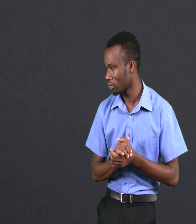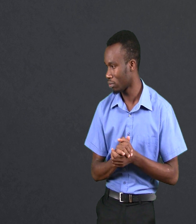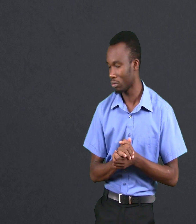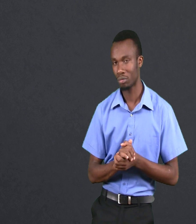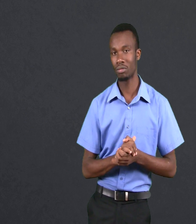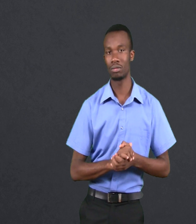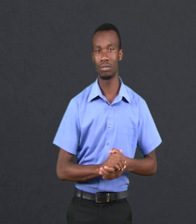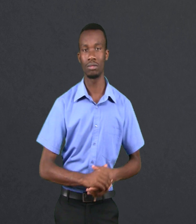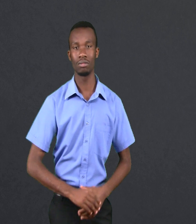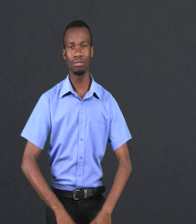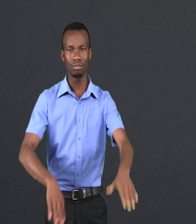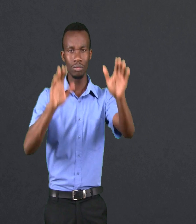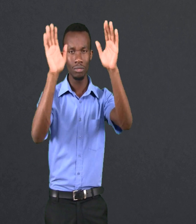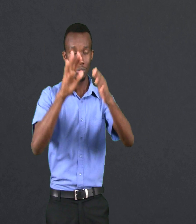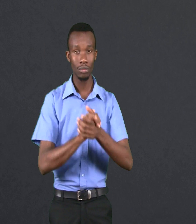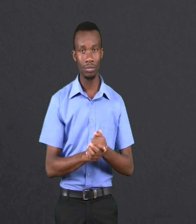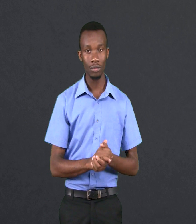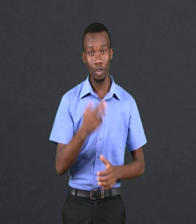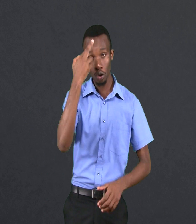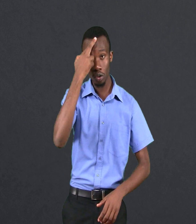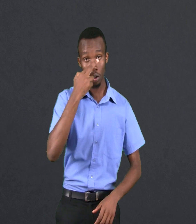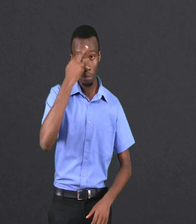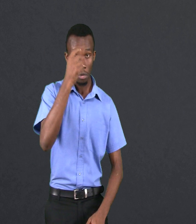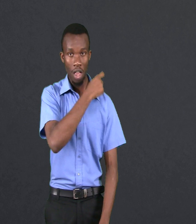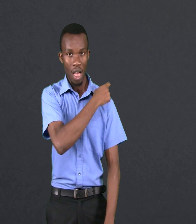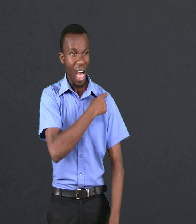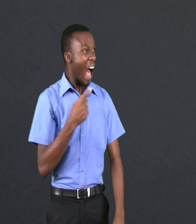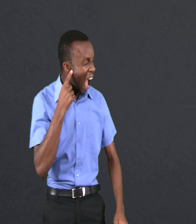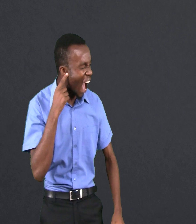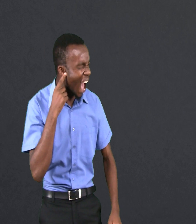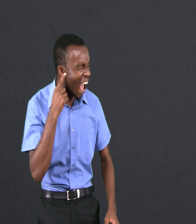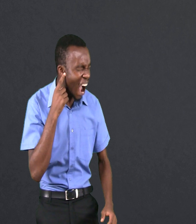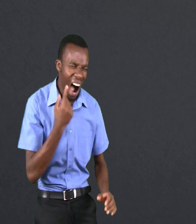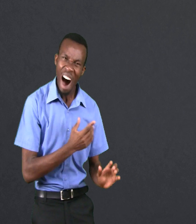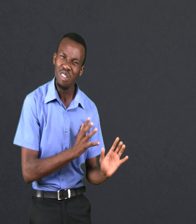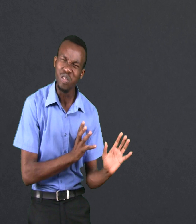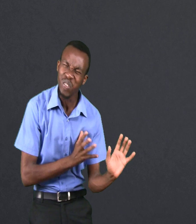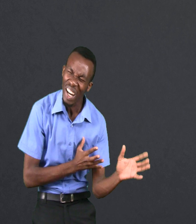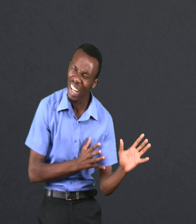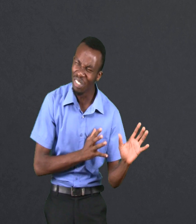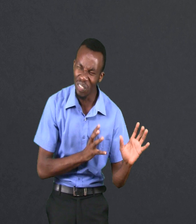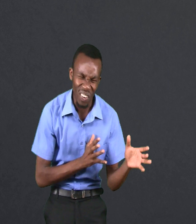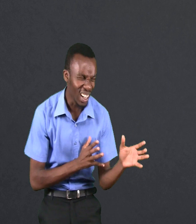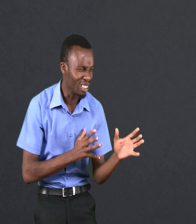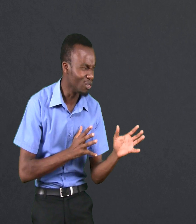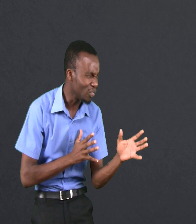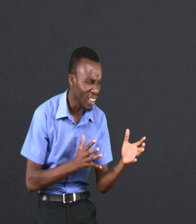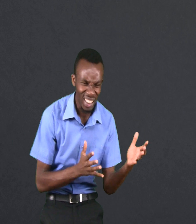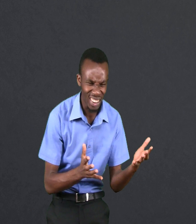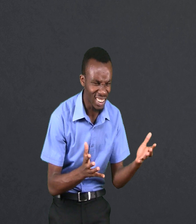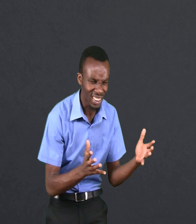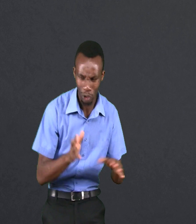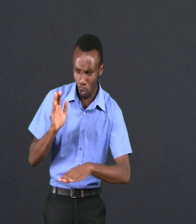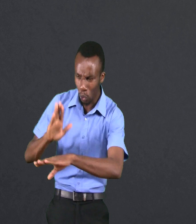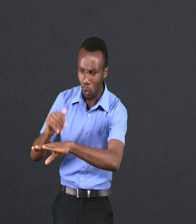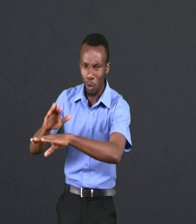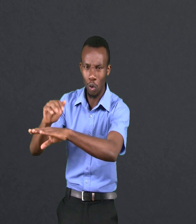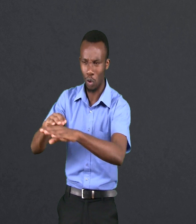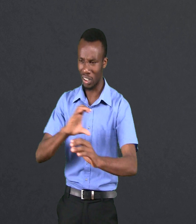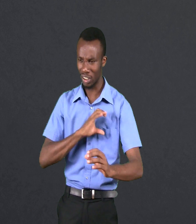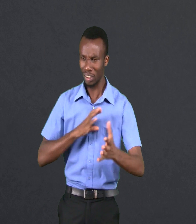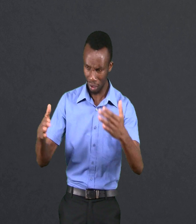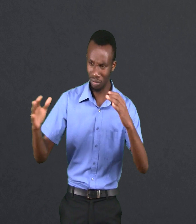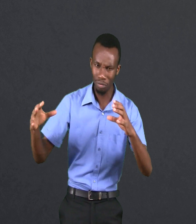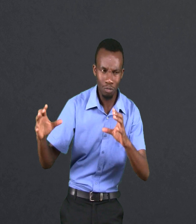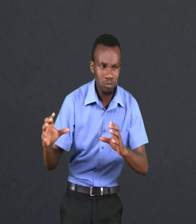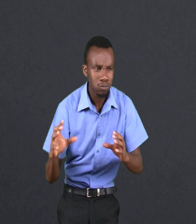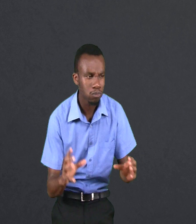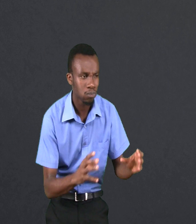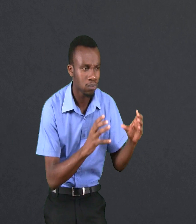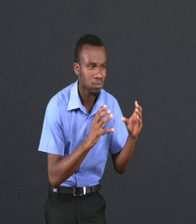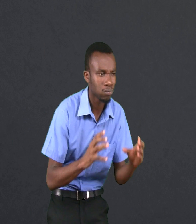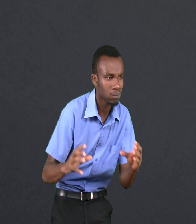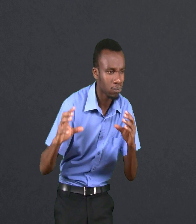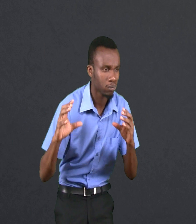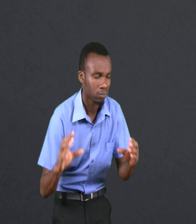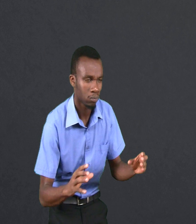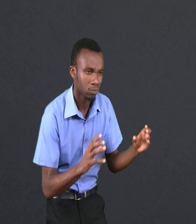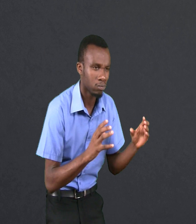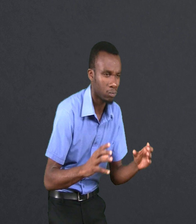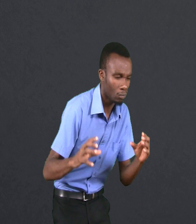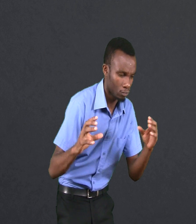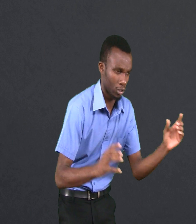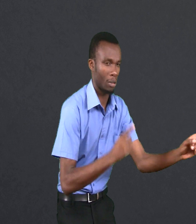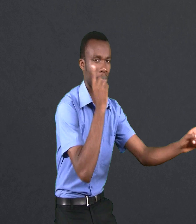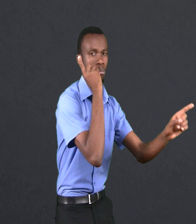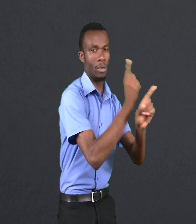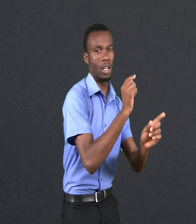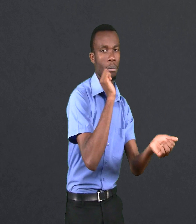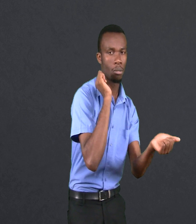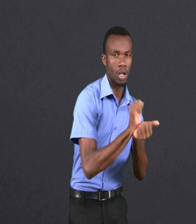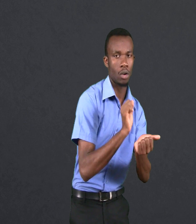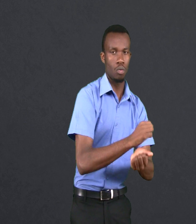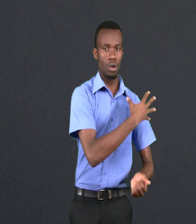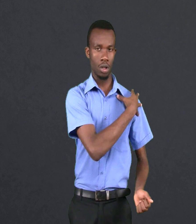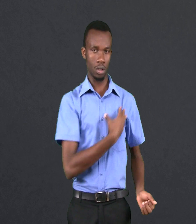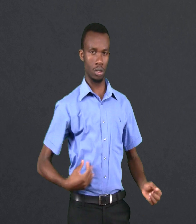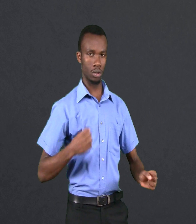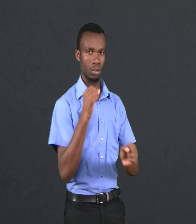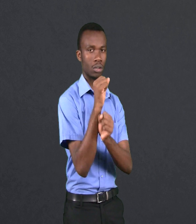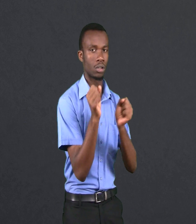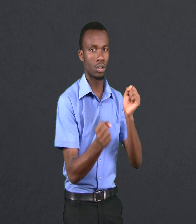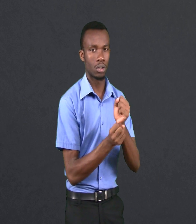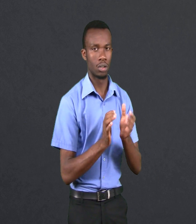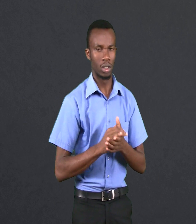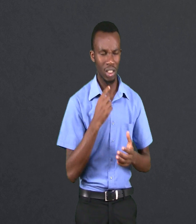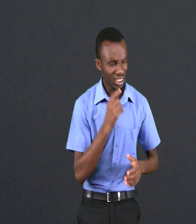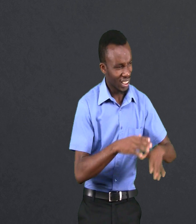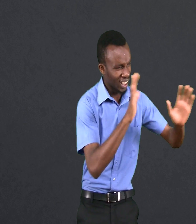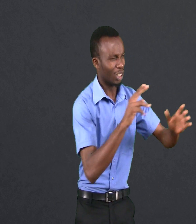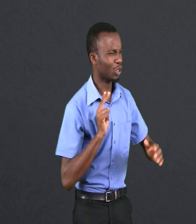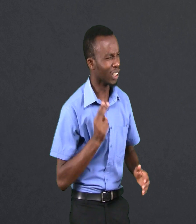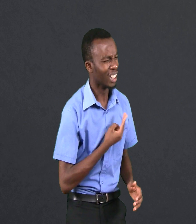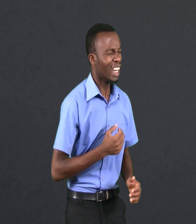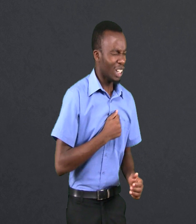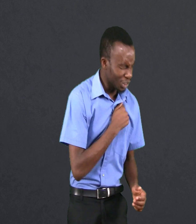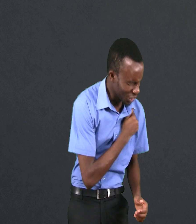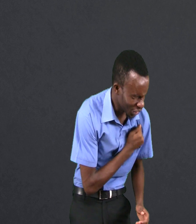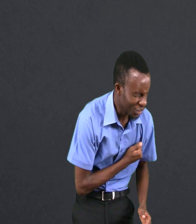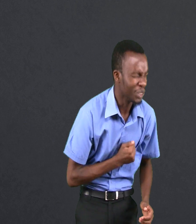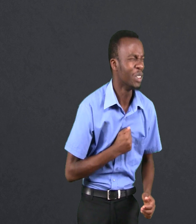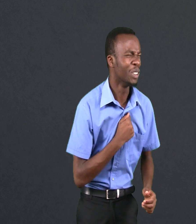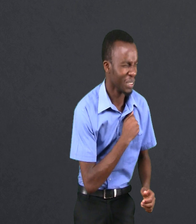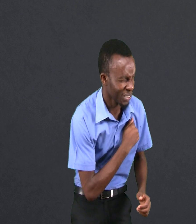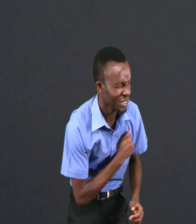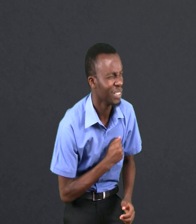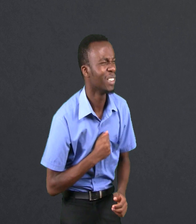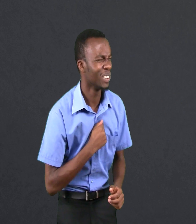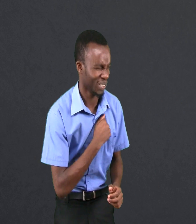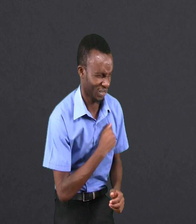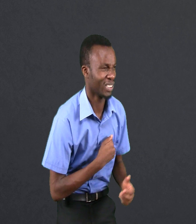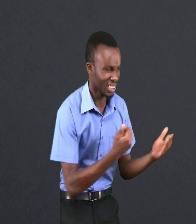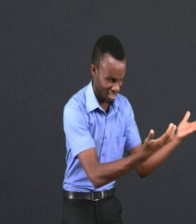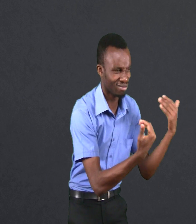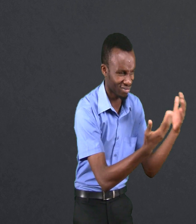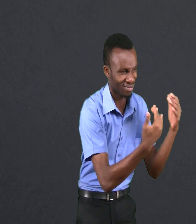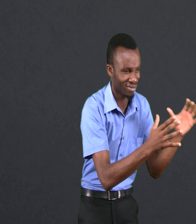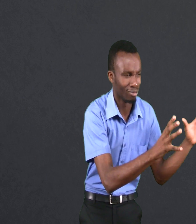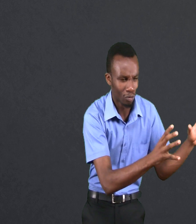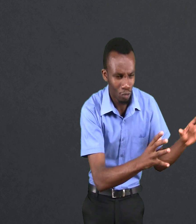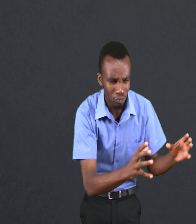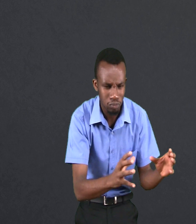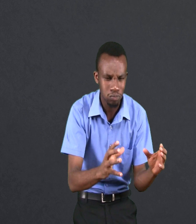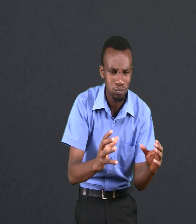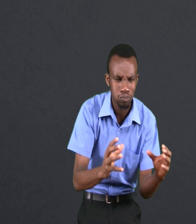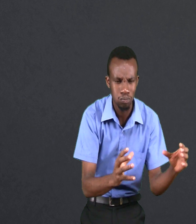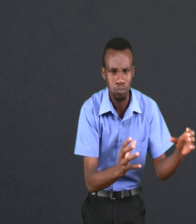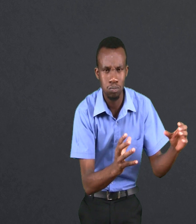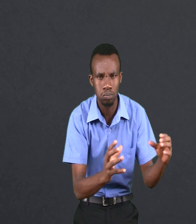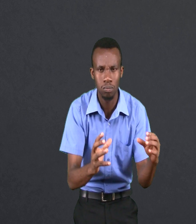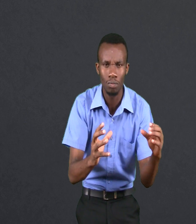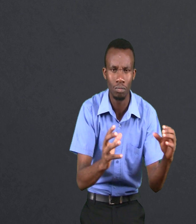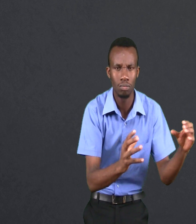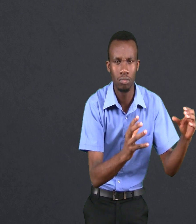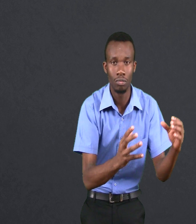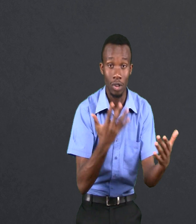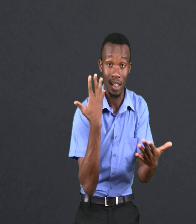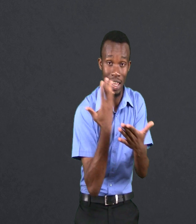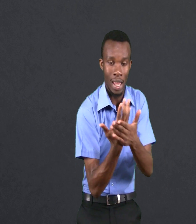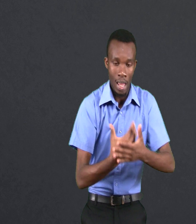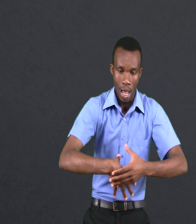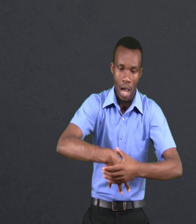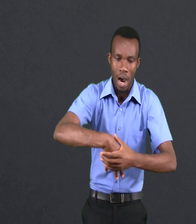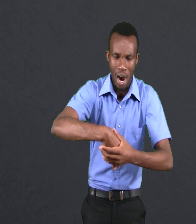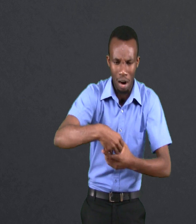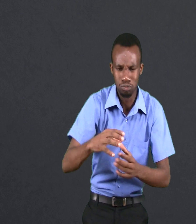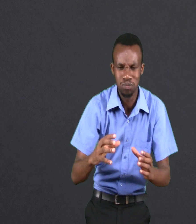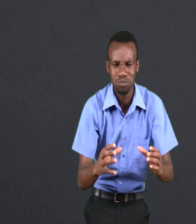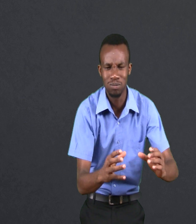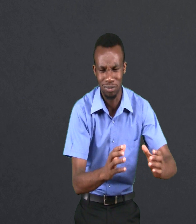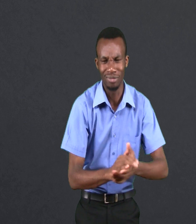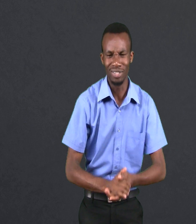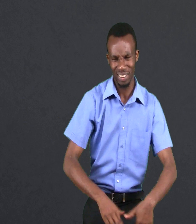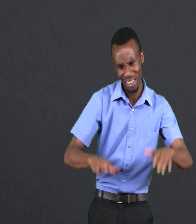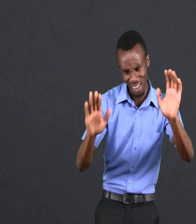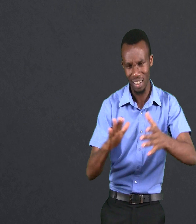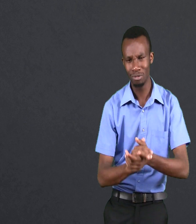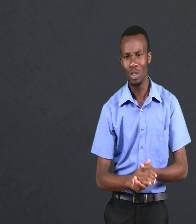So the officers relayed this message to the magistrates, who were alarmed to hear that Paul and Silas were Roman citizens.